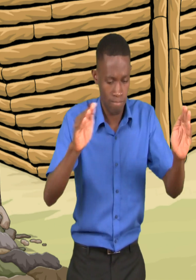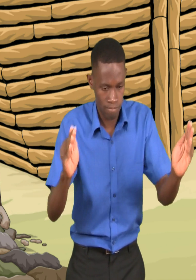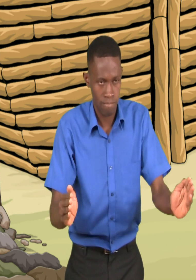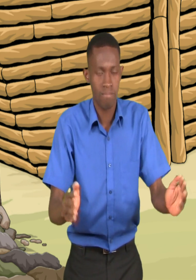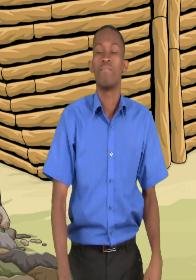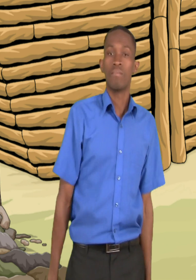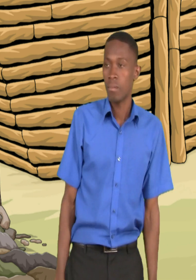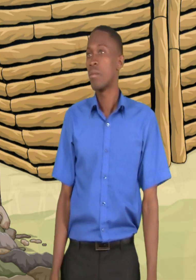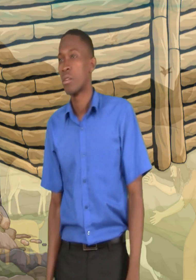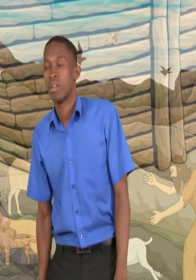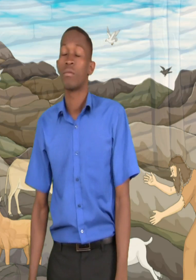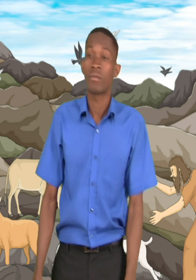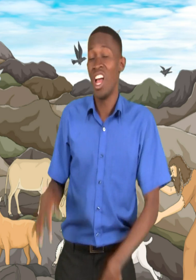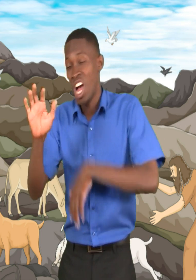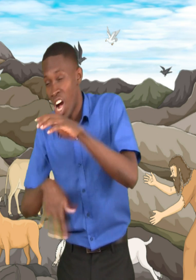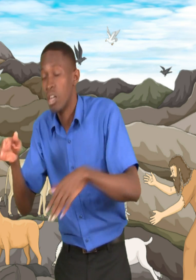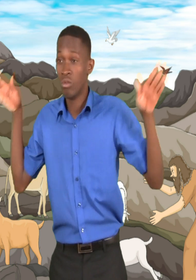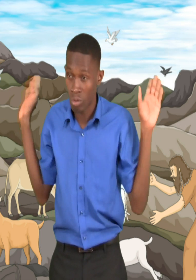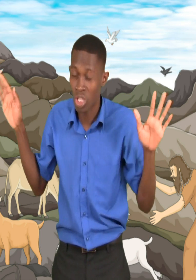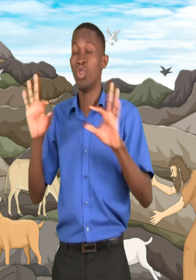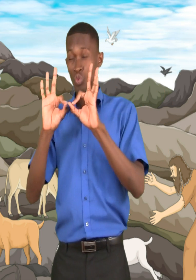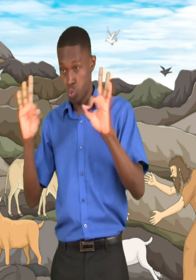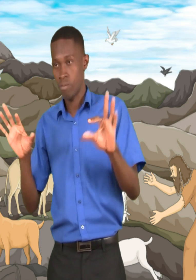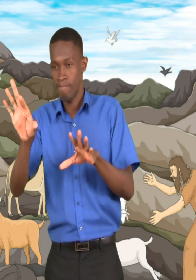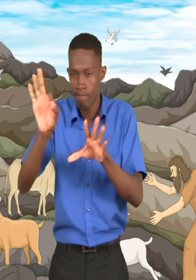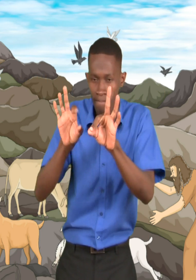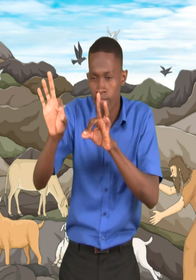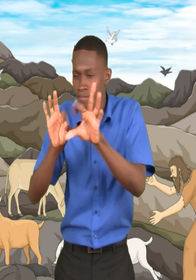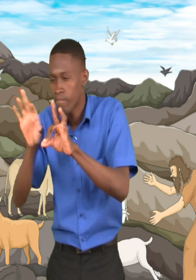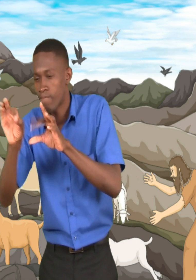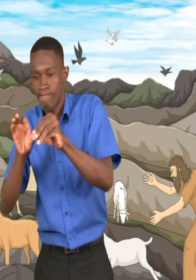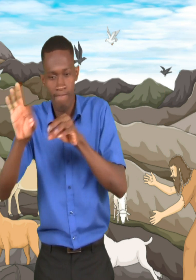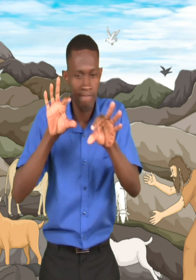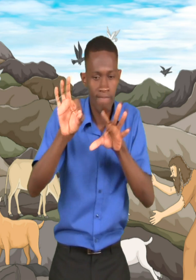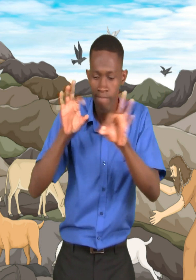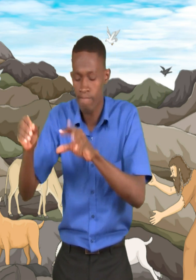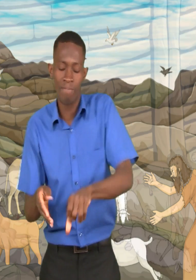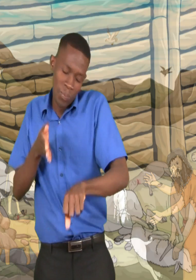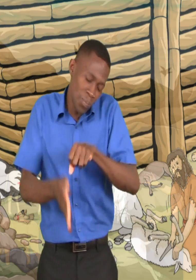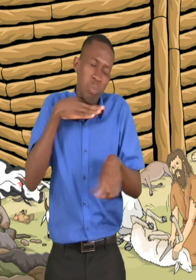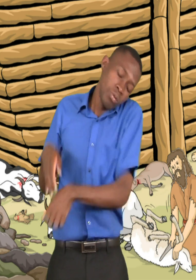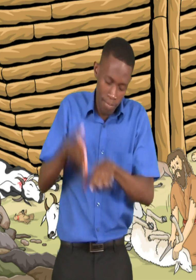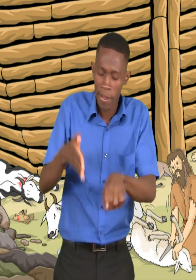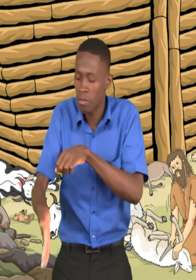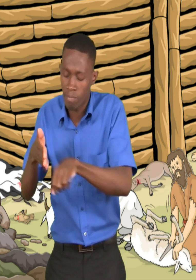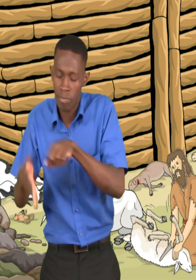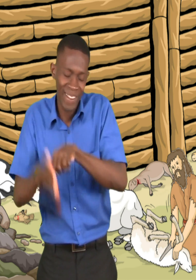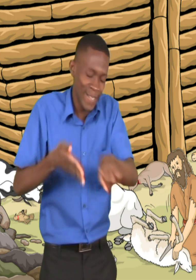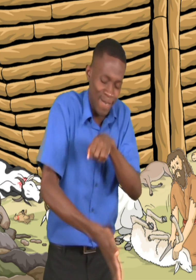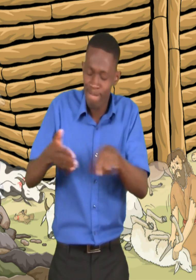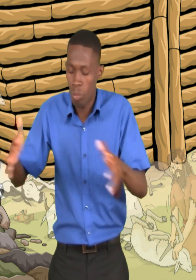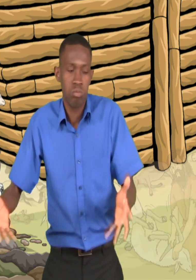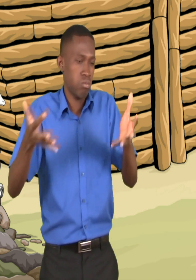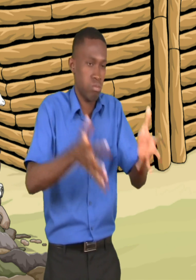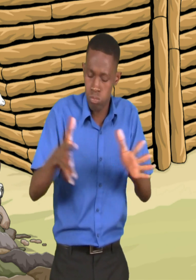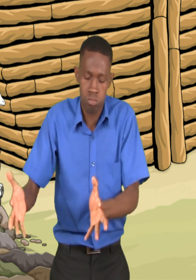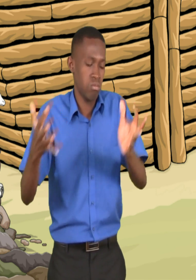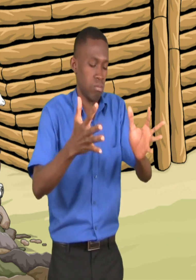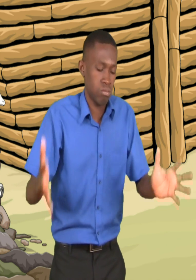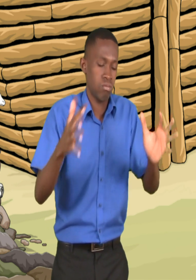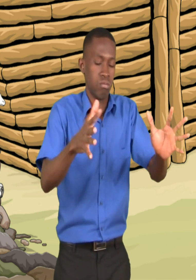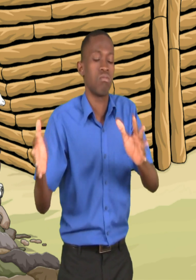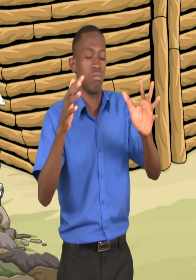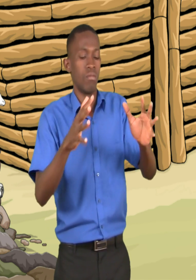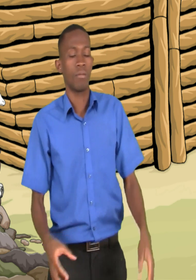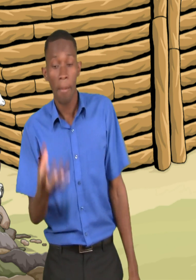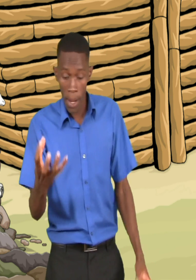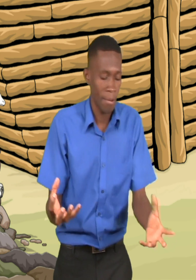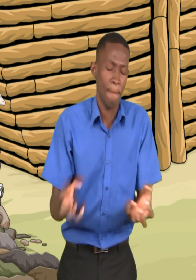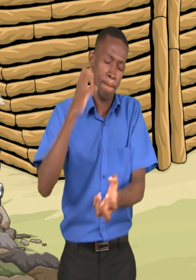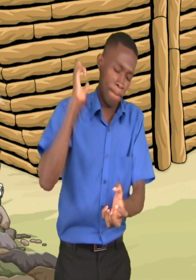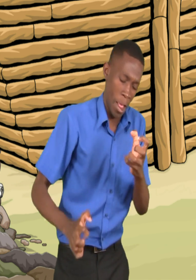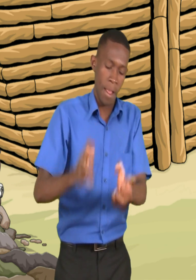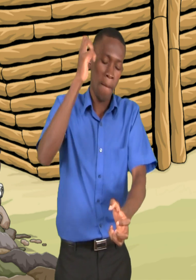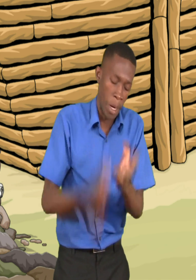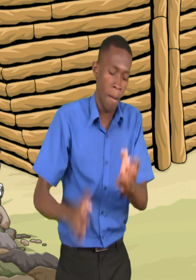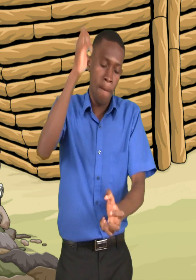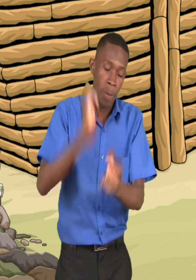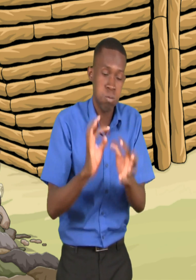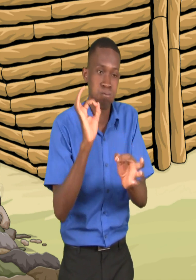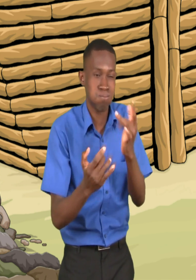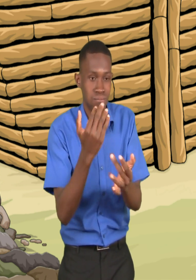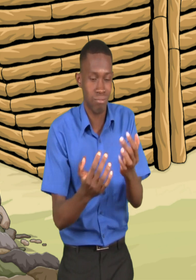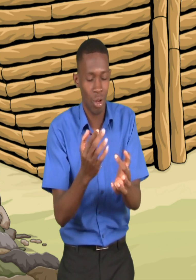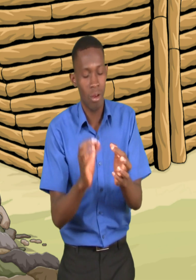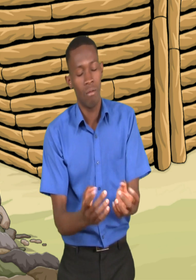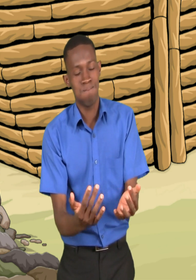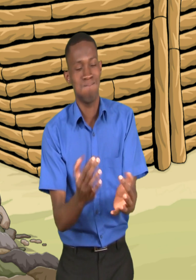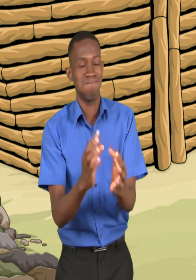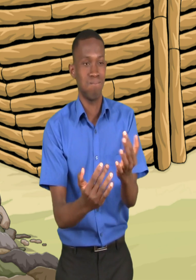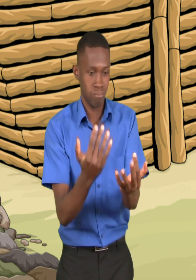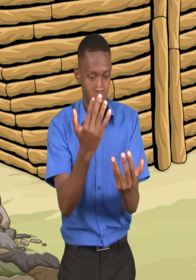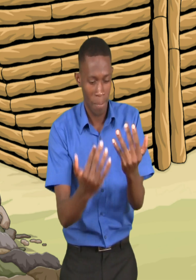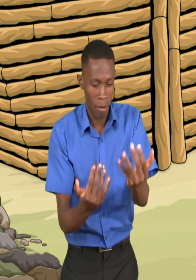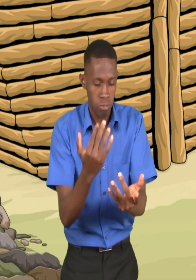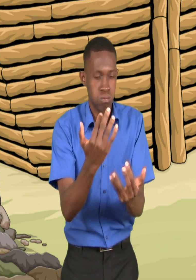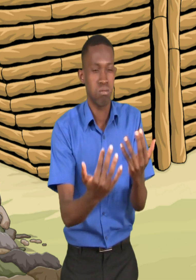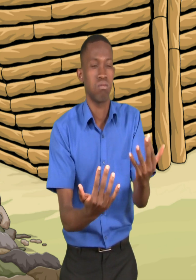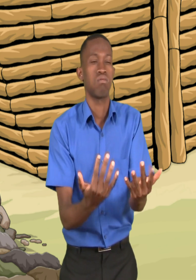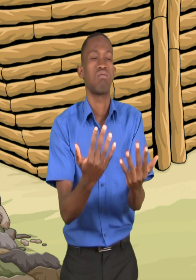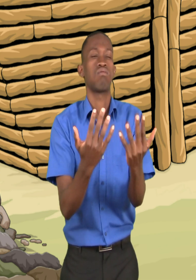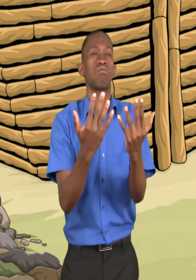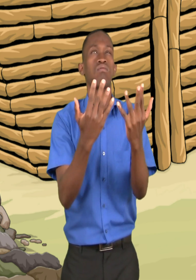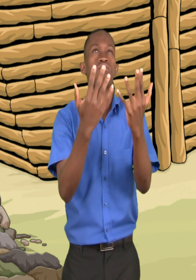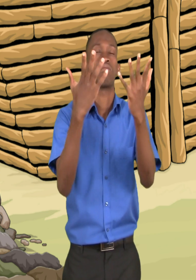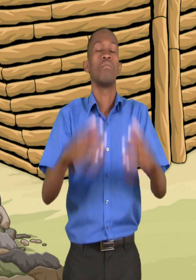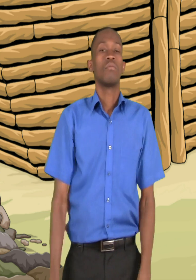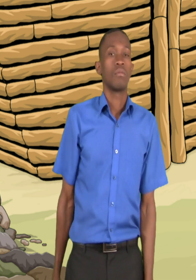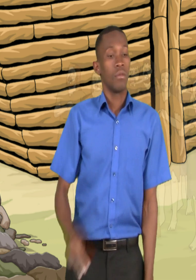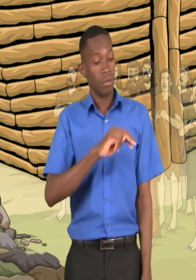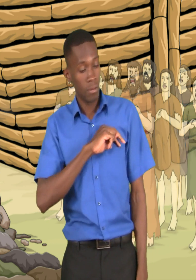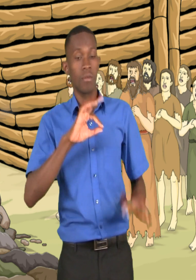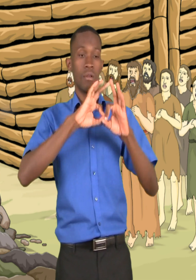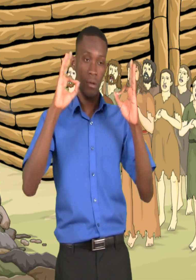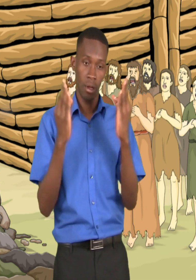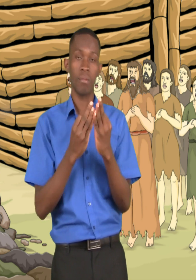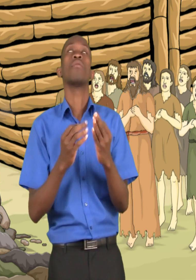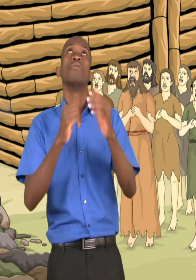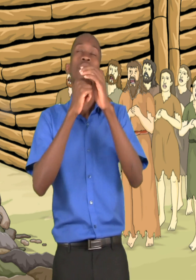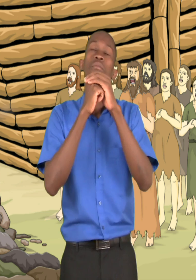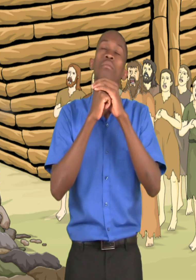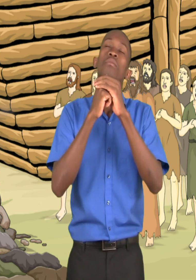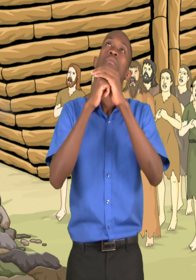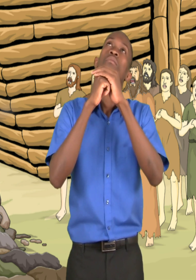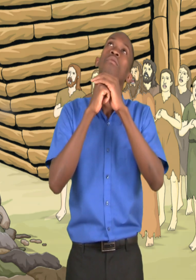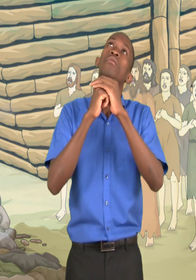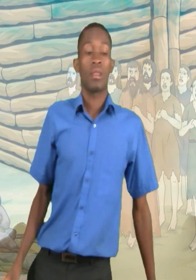And taking from every kind of clean animal and clean bird, he offered burnt offerings on the altar.